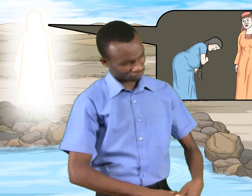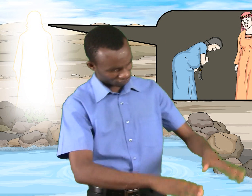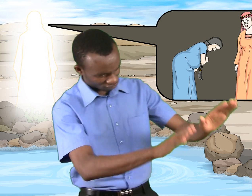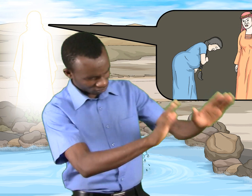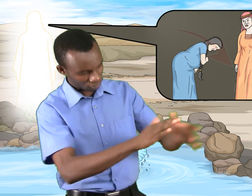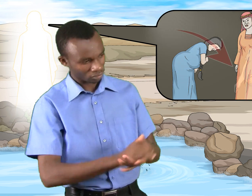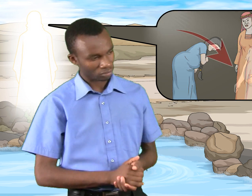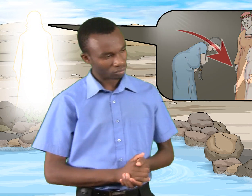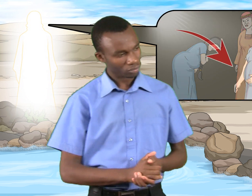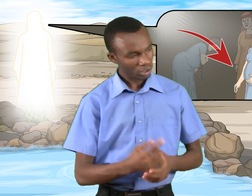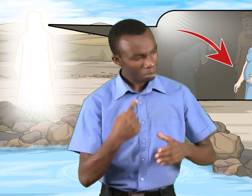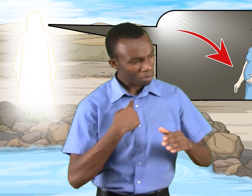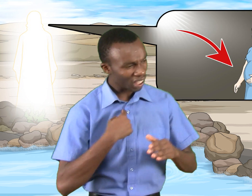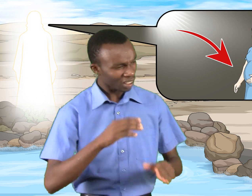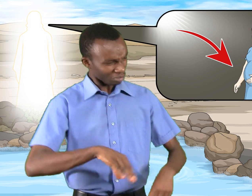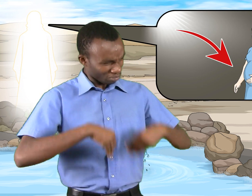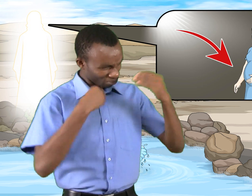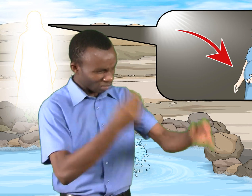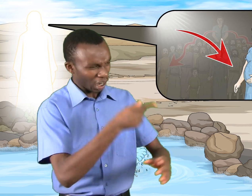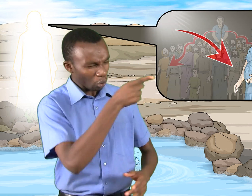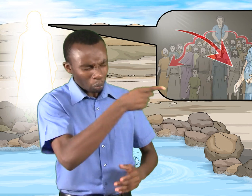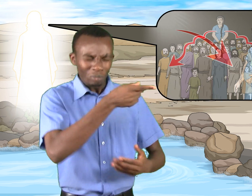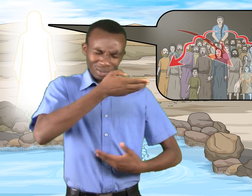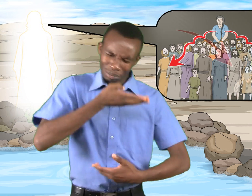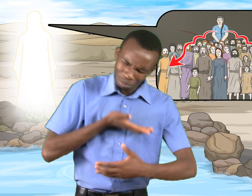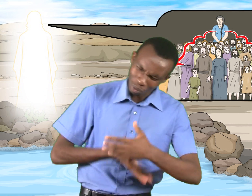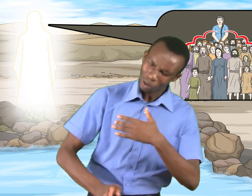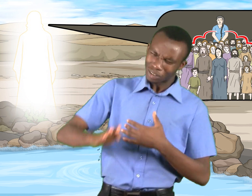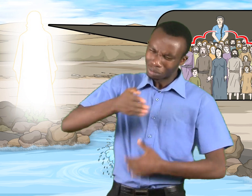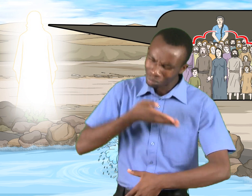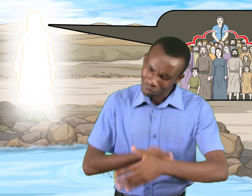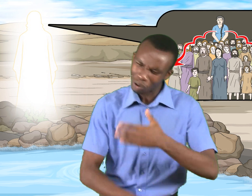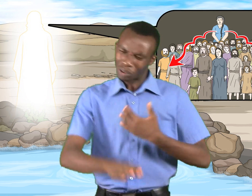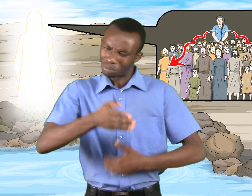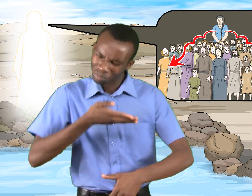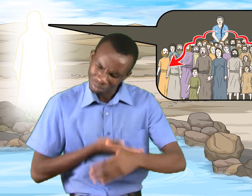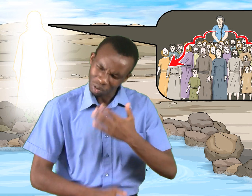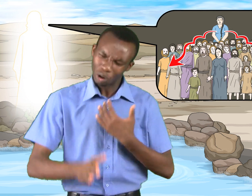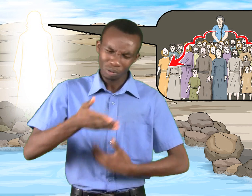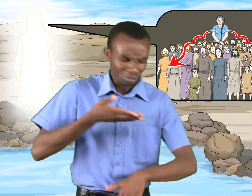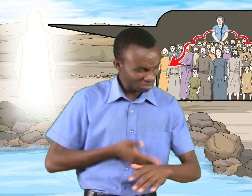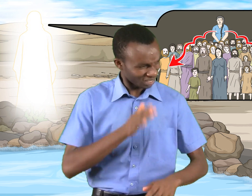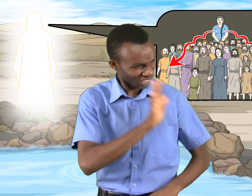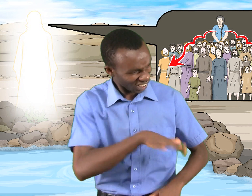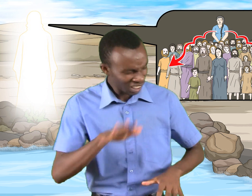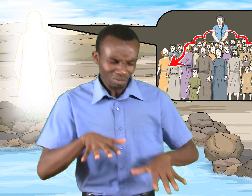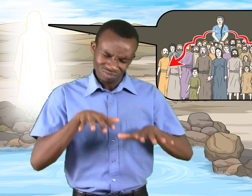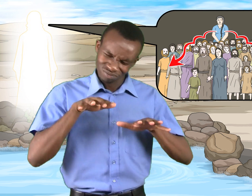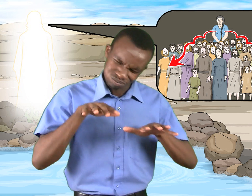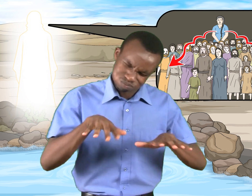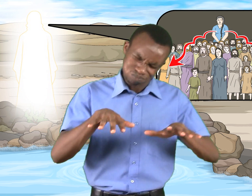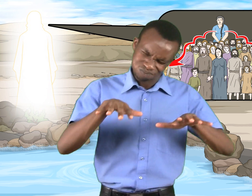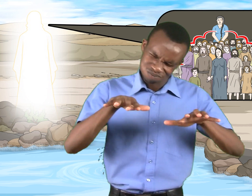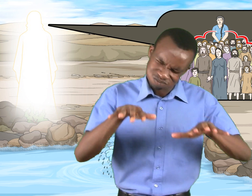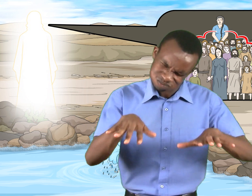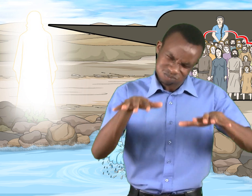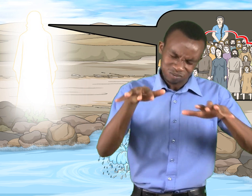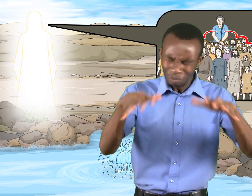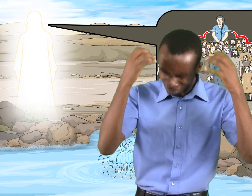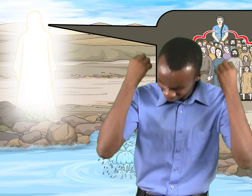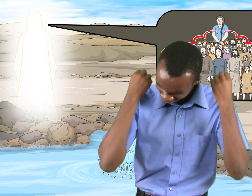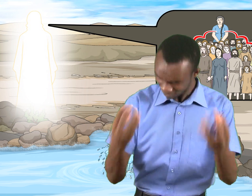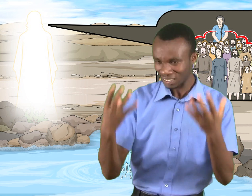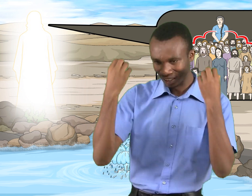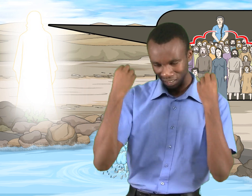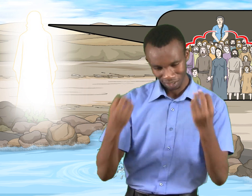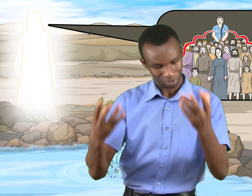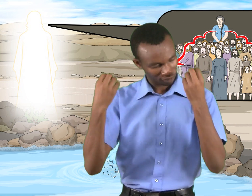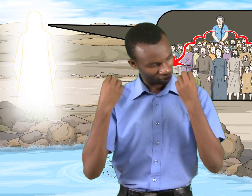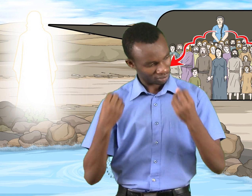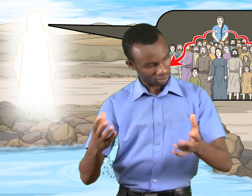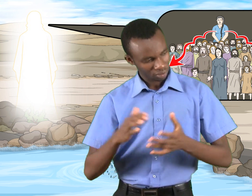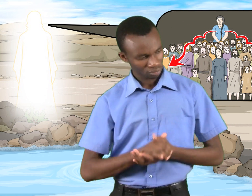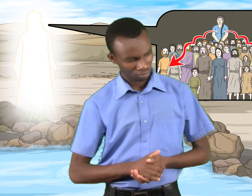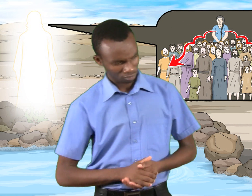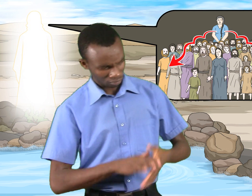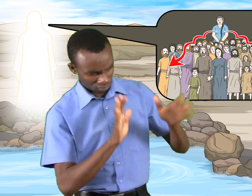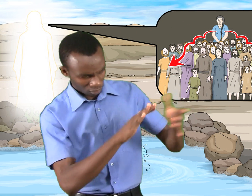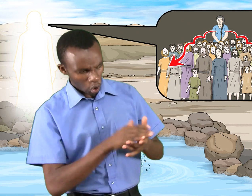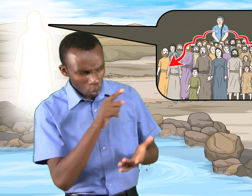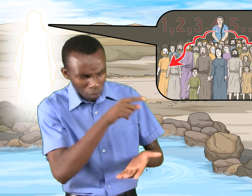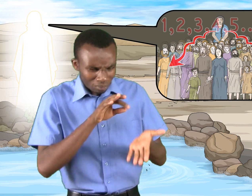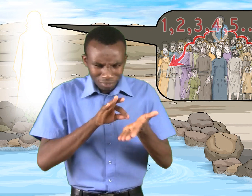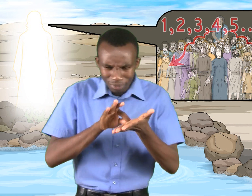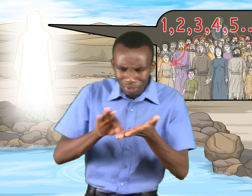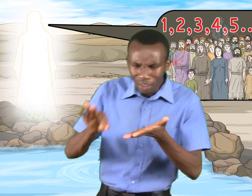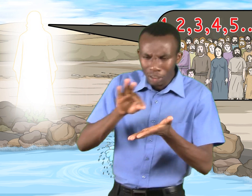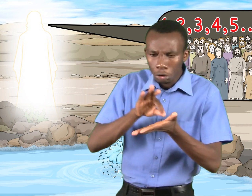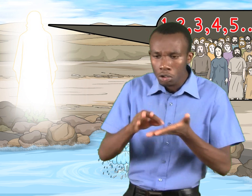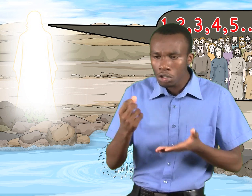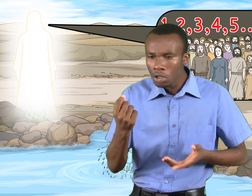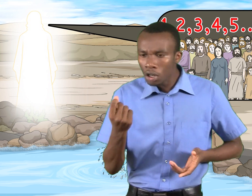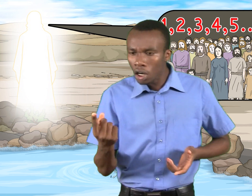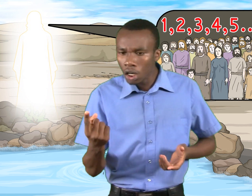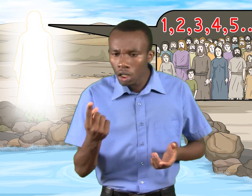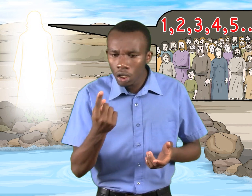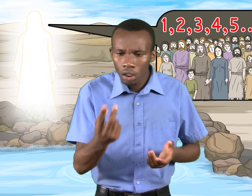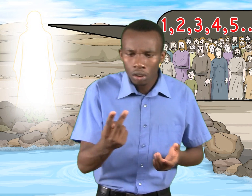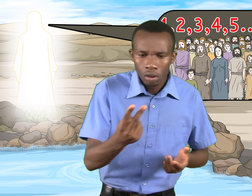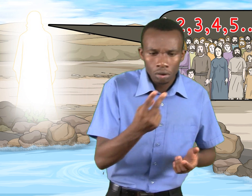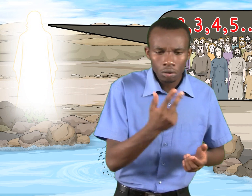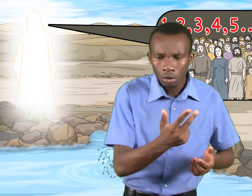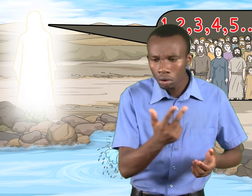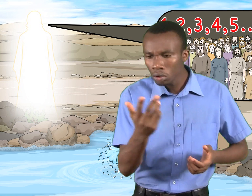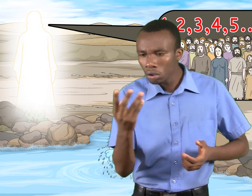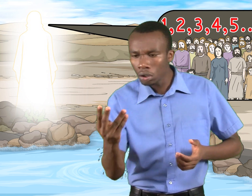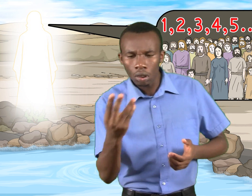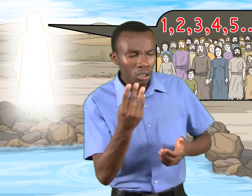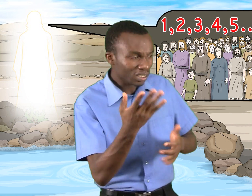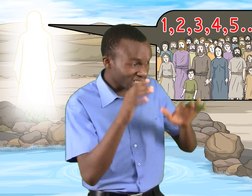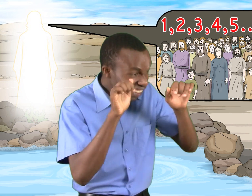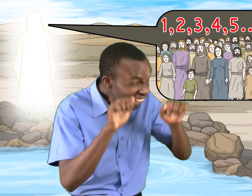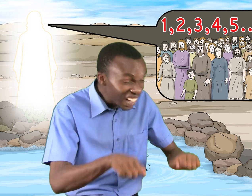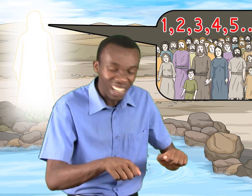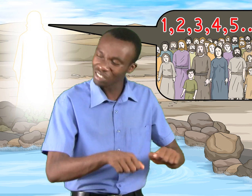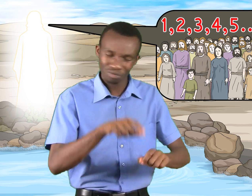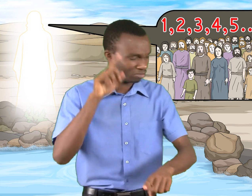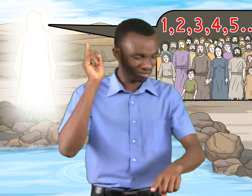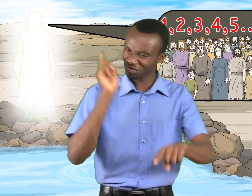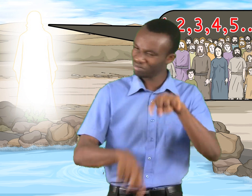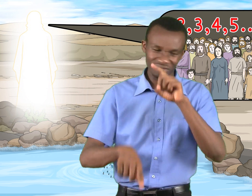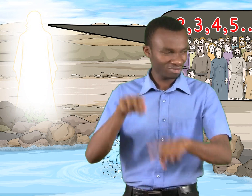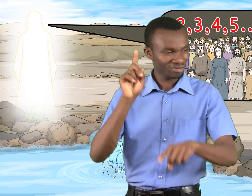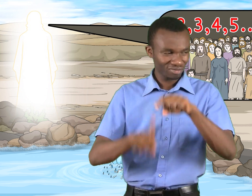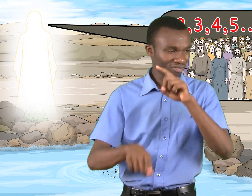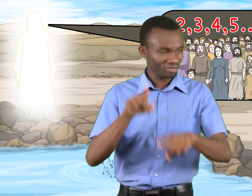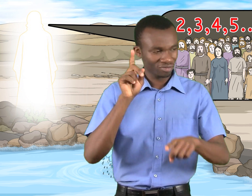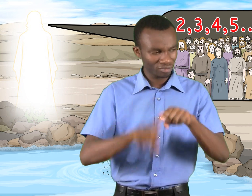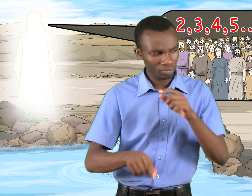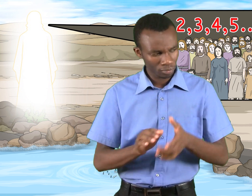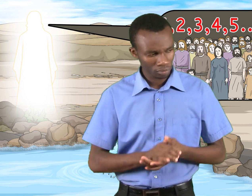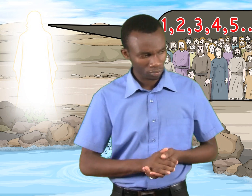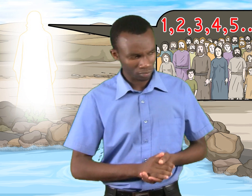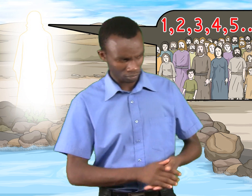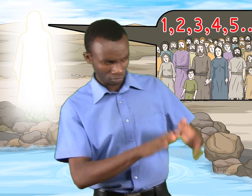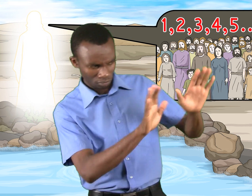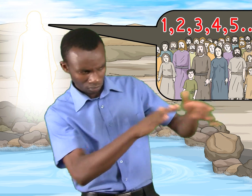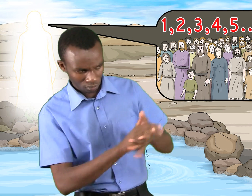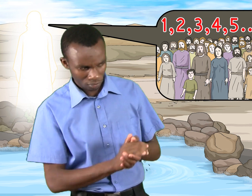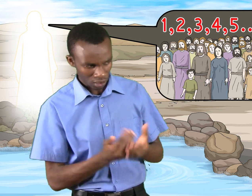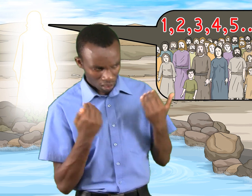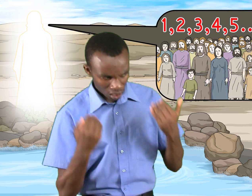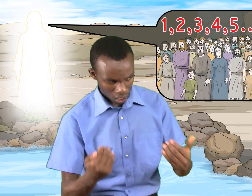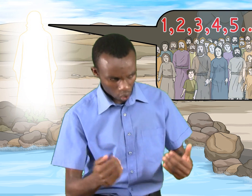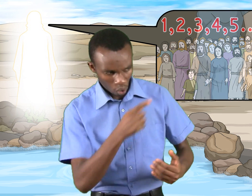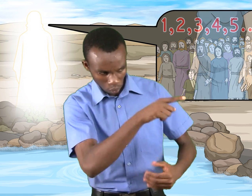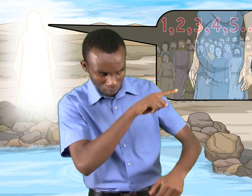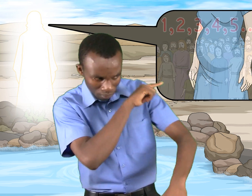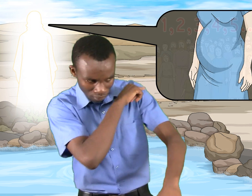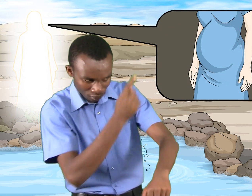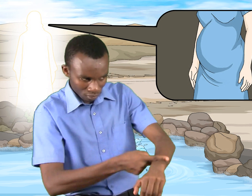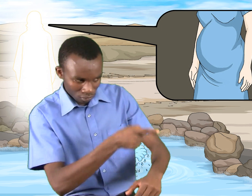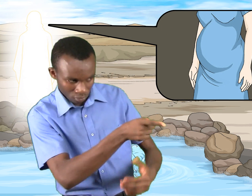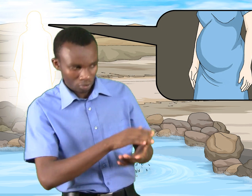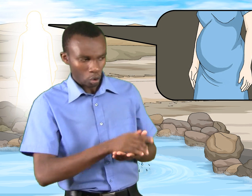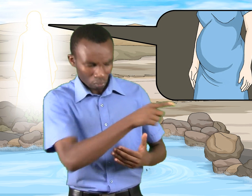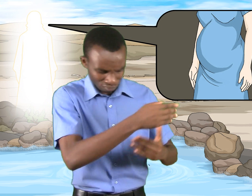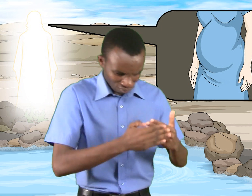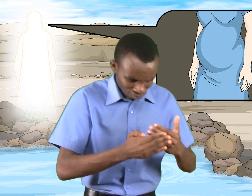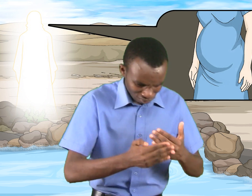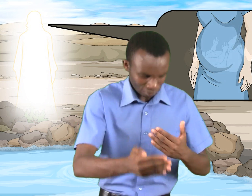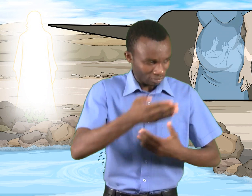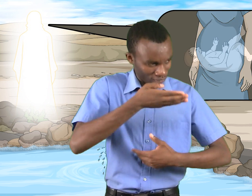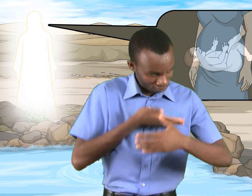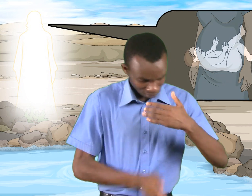Then the angel added, “I will greatly multiply your offspring so that they will be too numerous to count.”